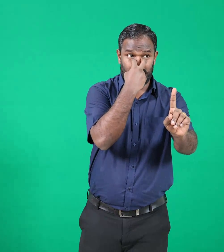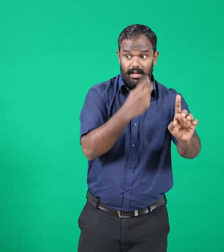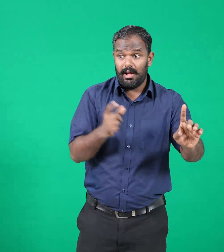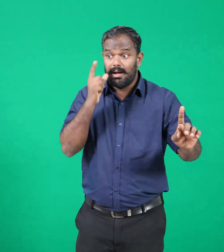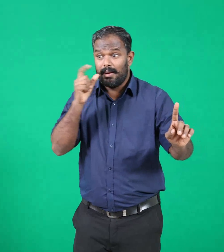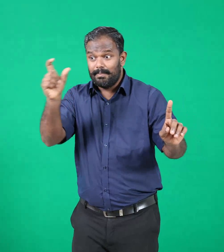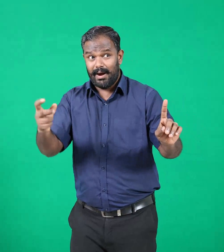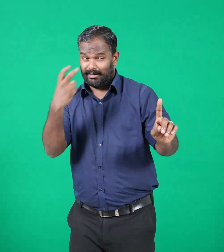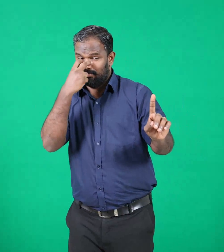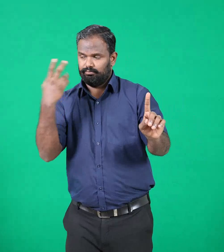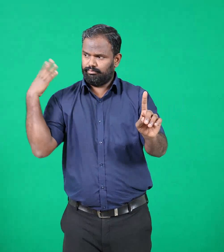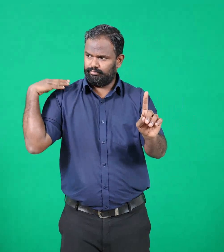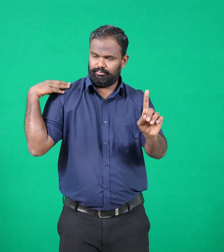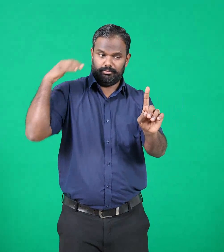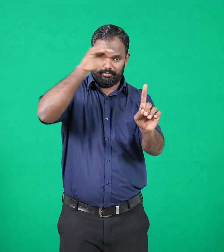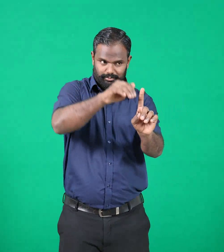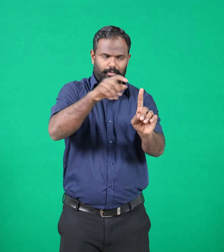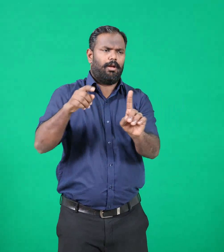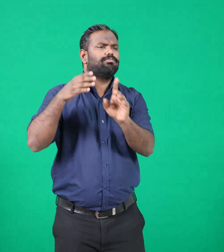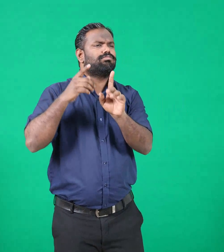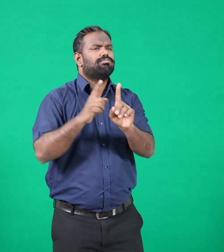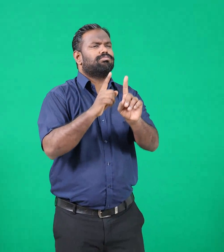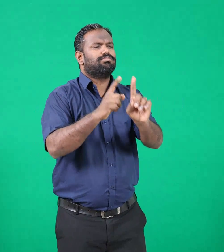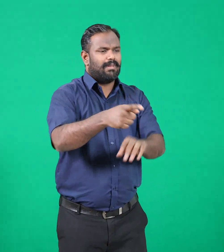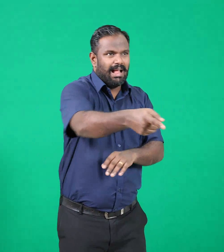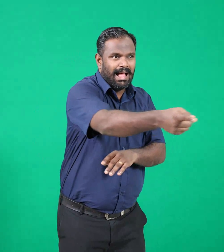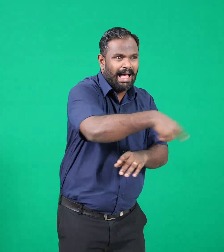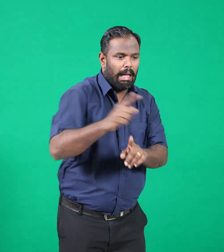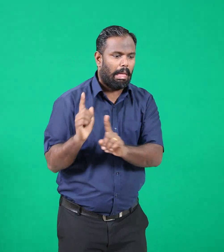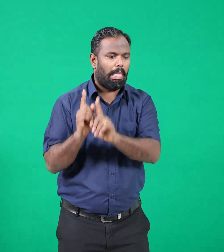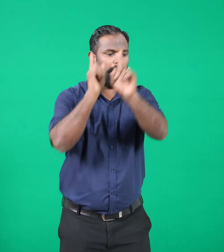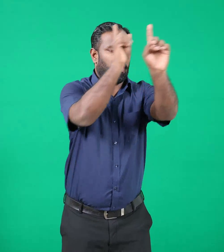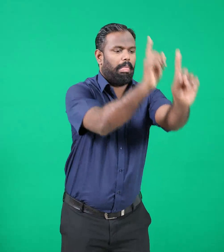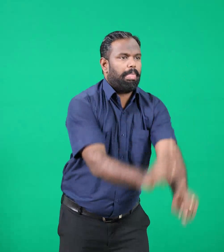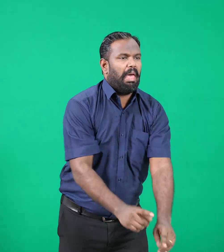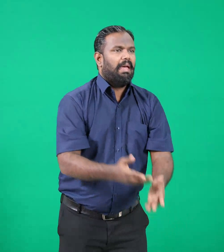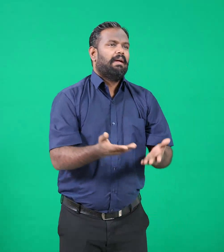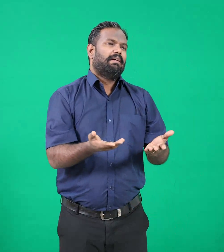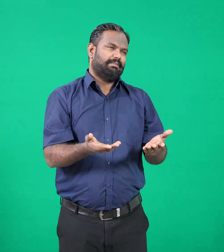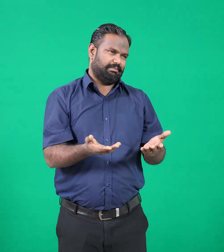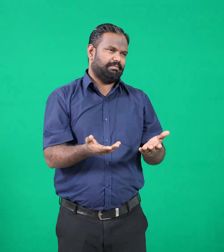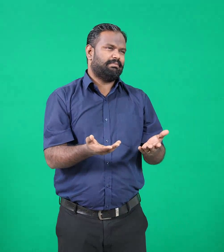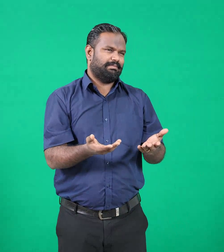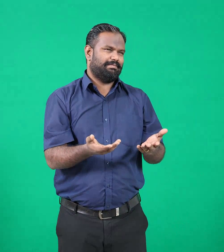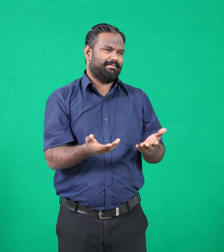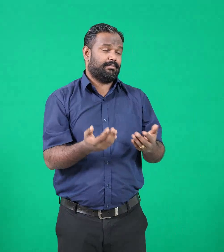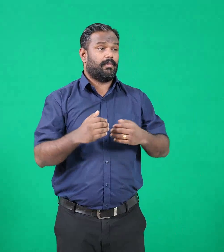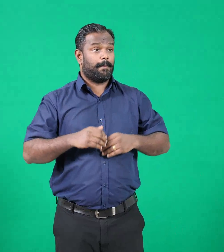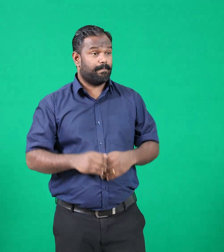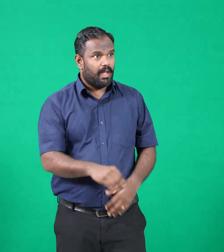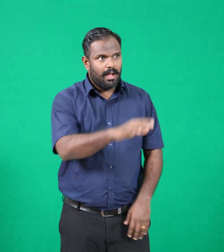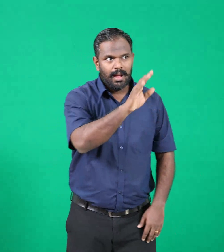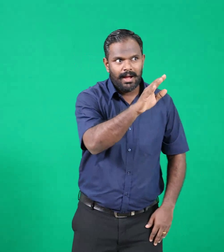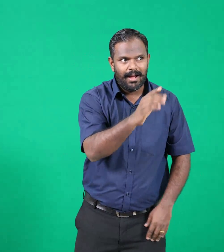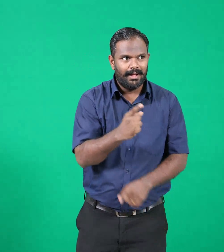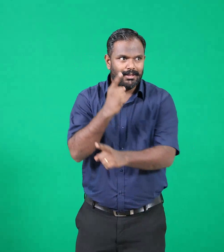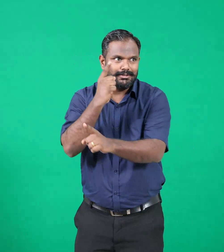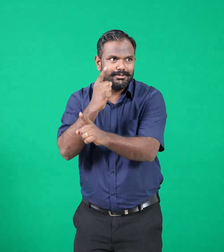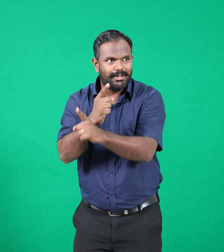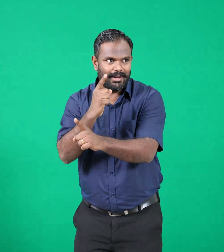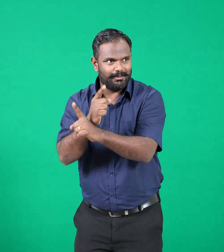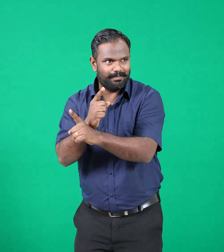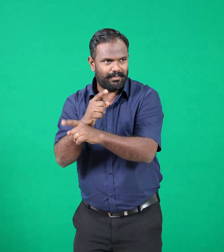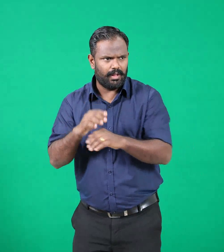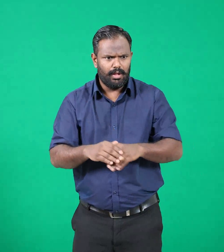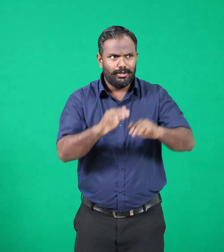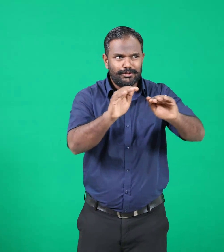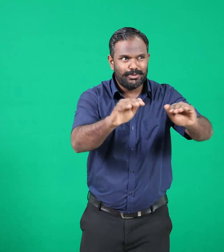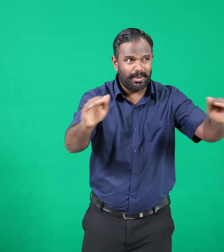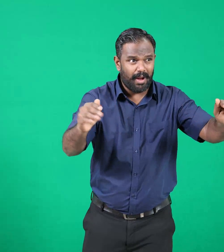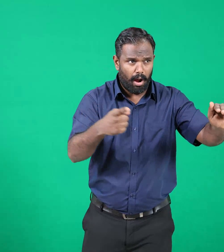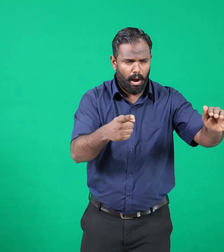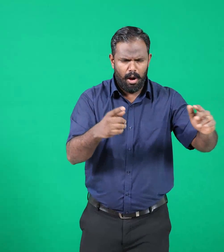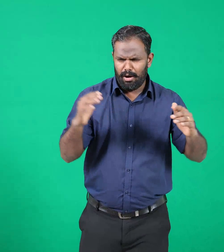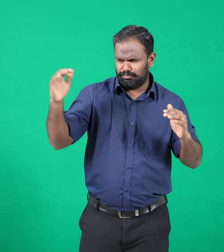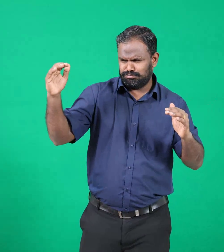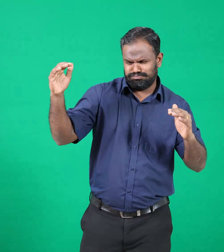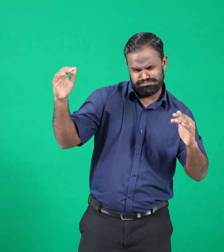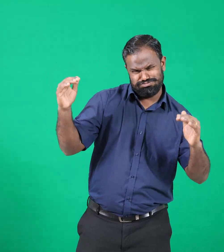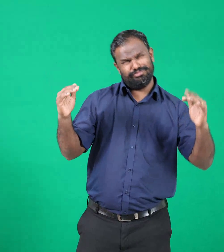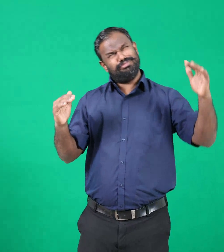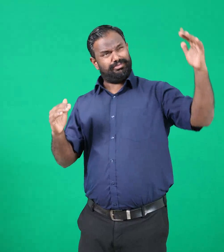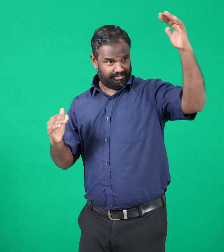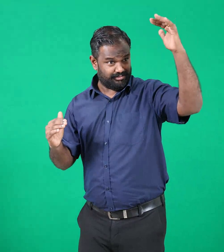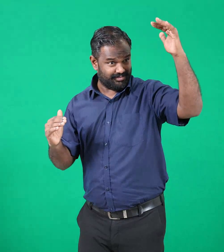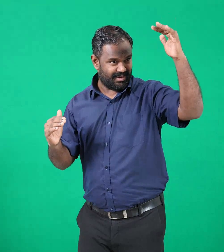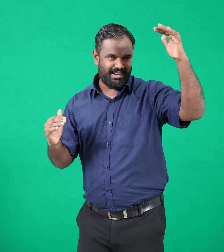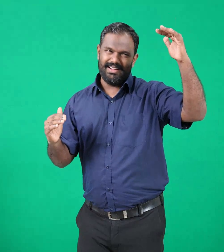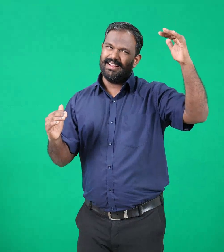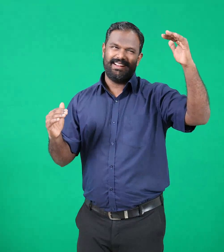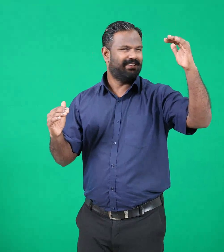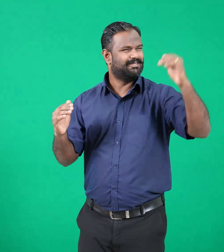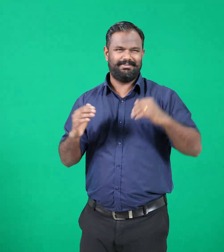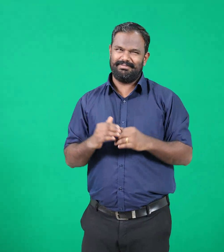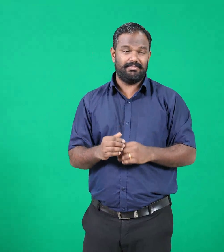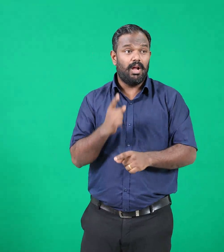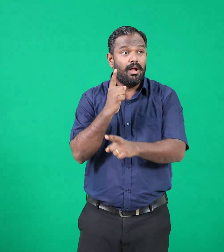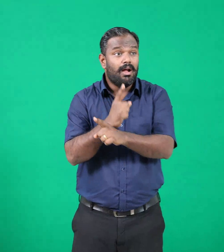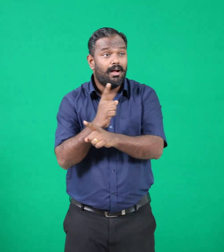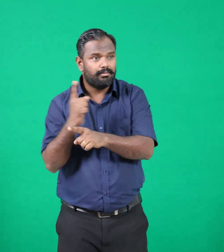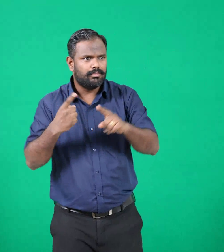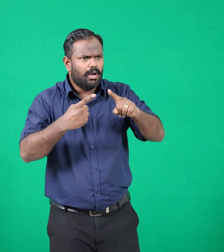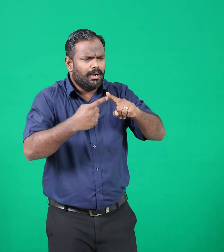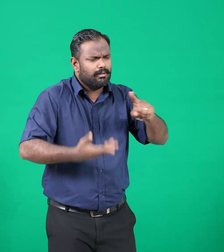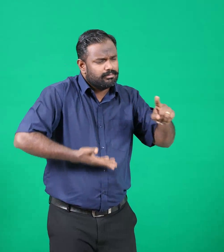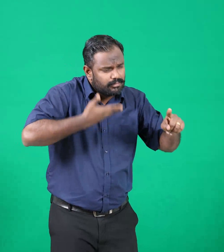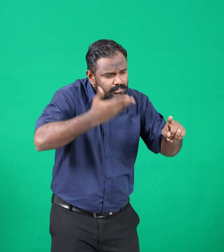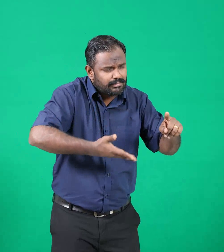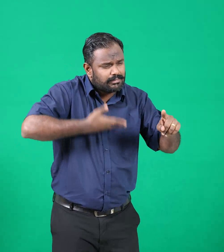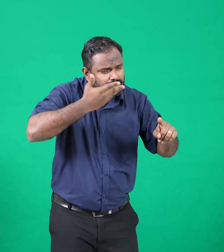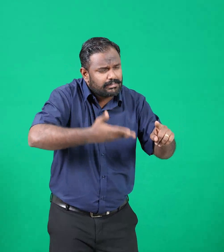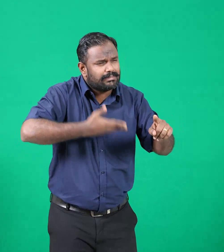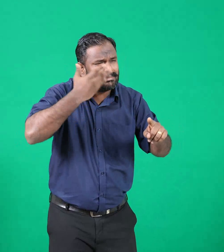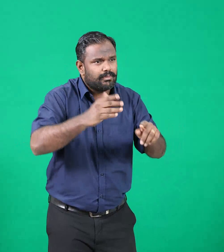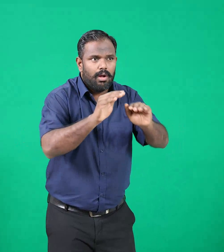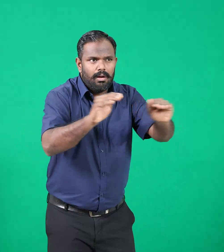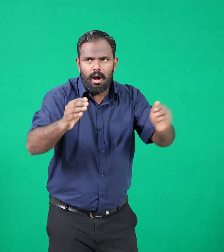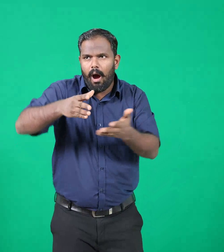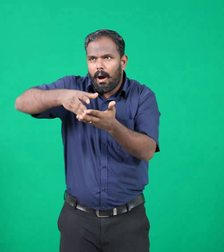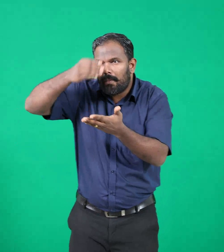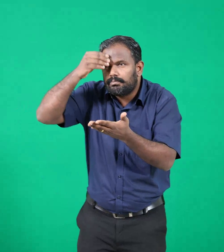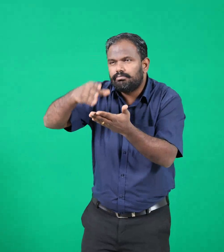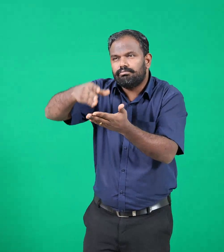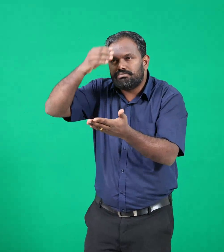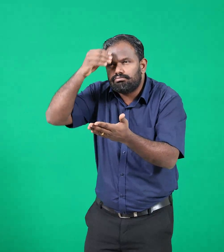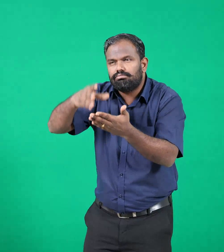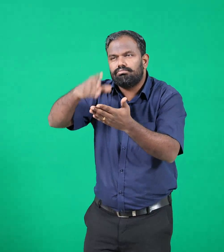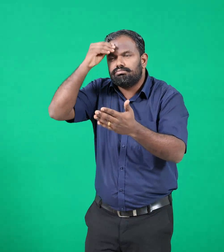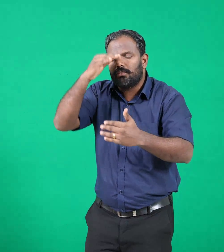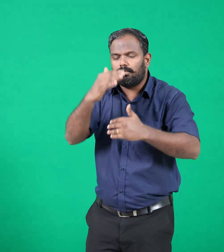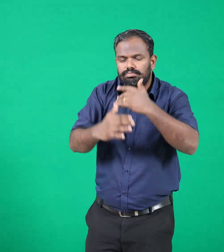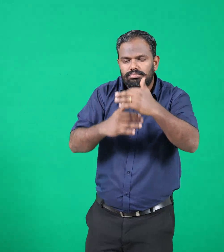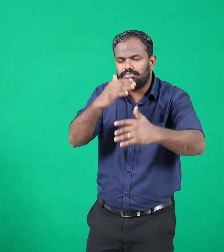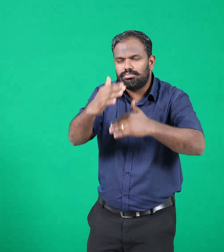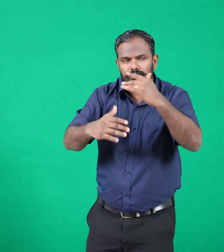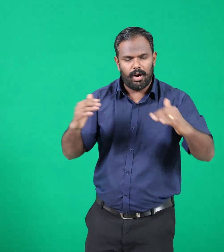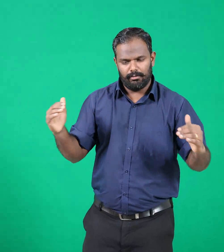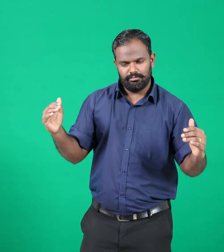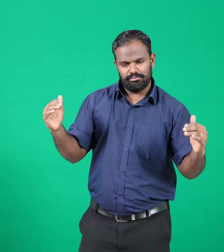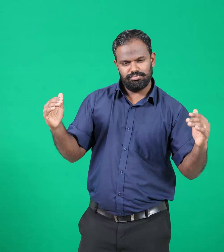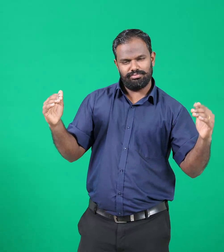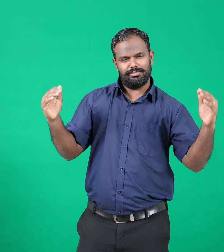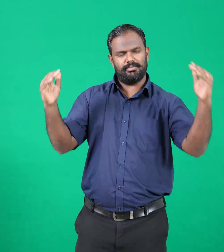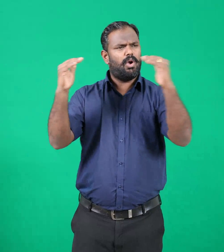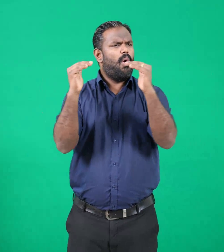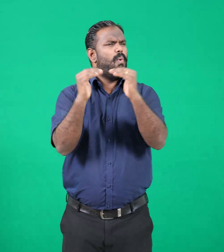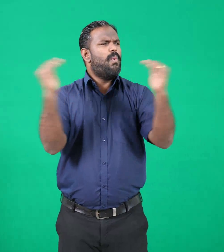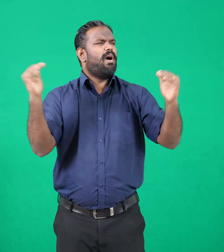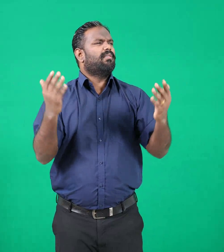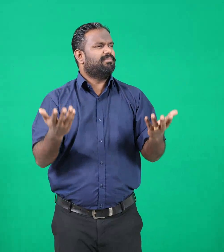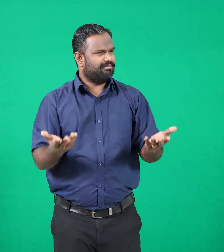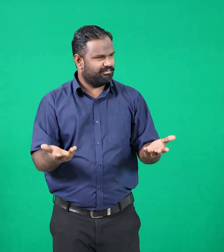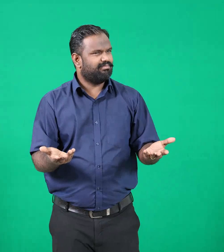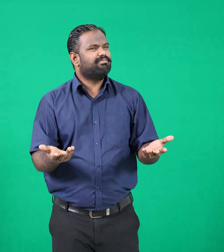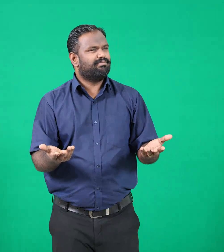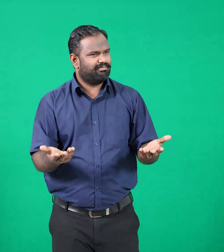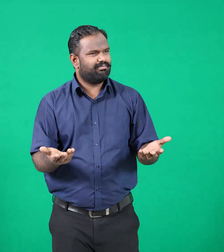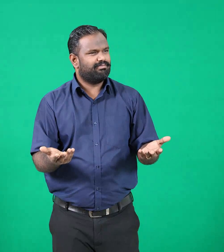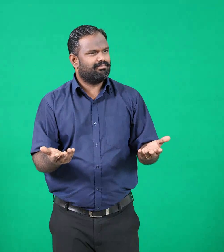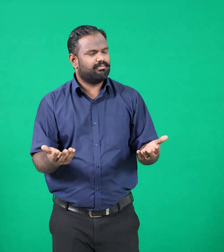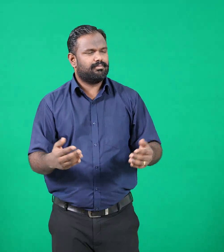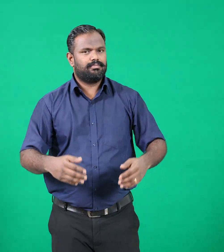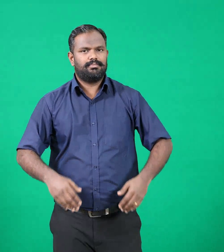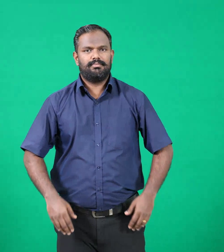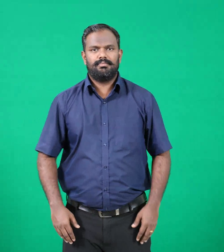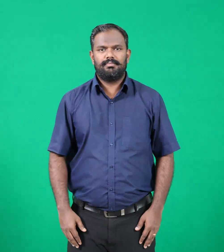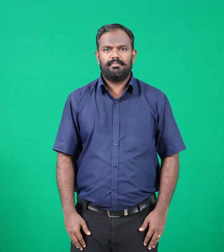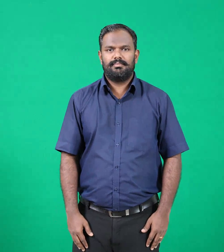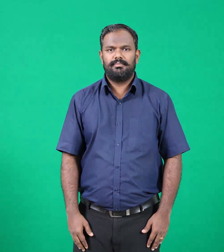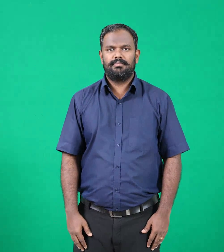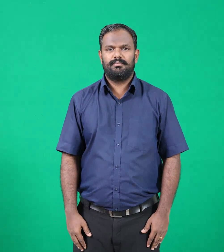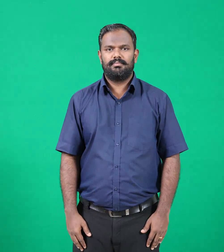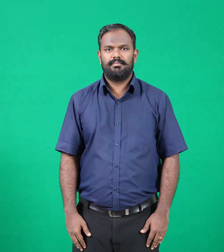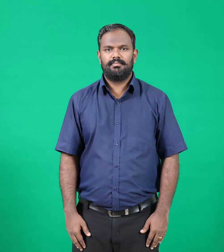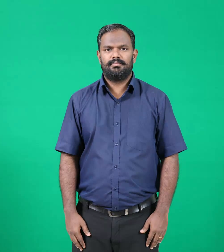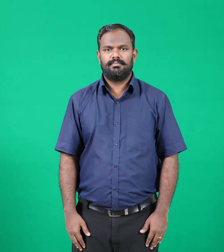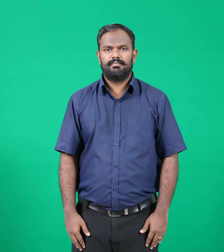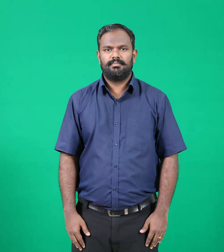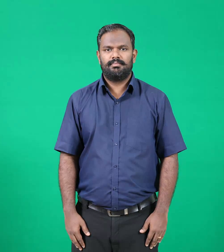A disciple is not above his teacher, but everyone who is fully trained will be like his teacher.